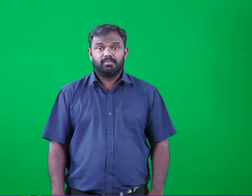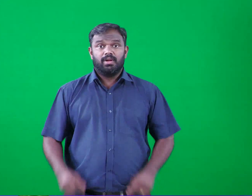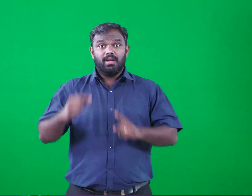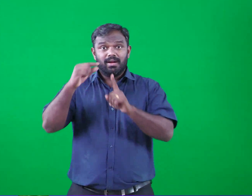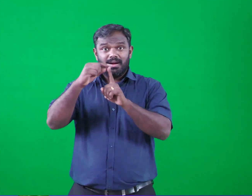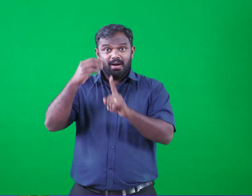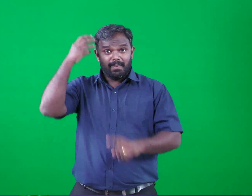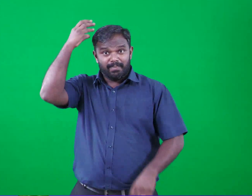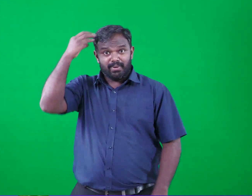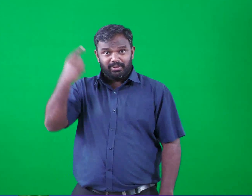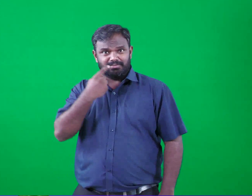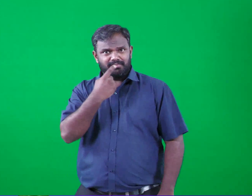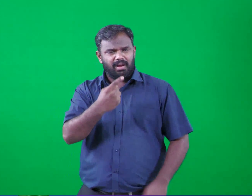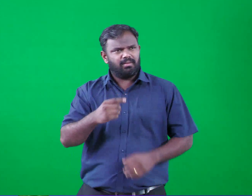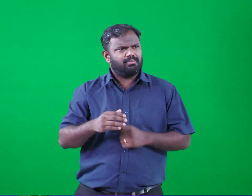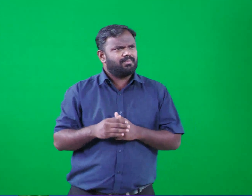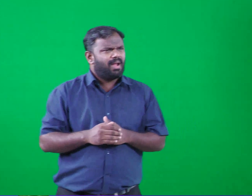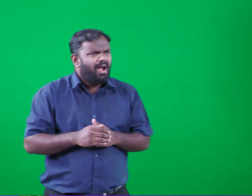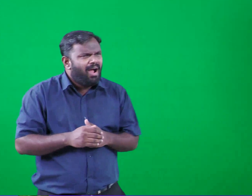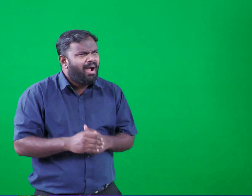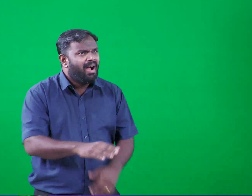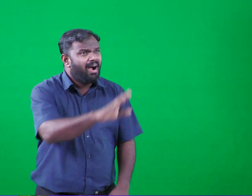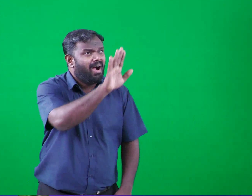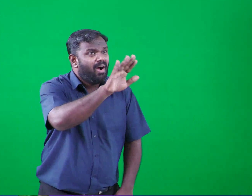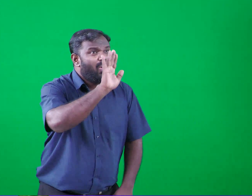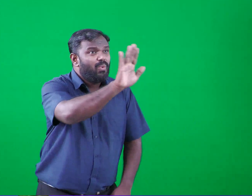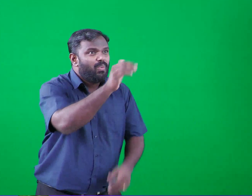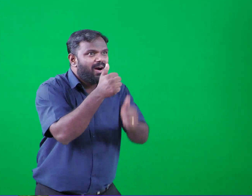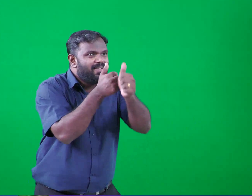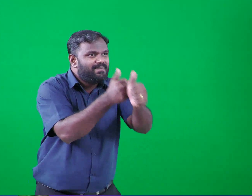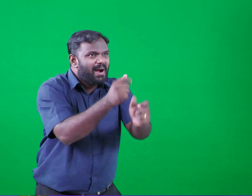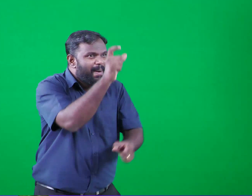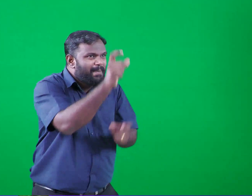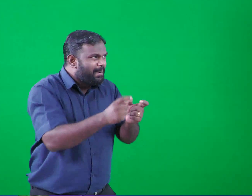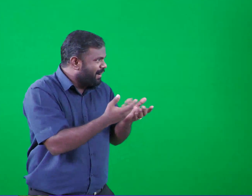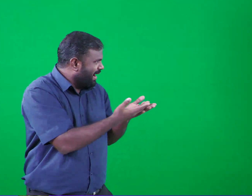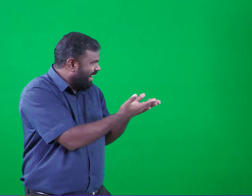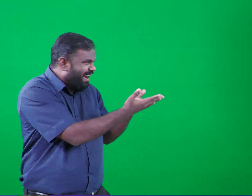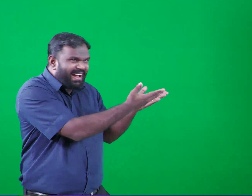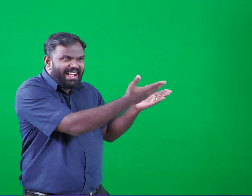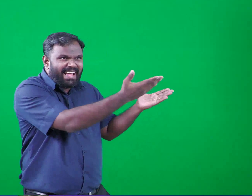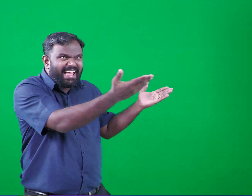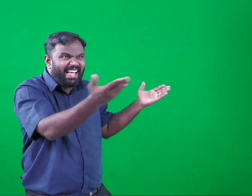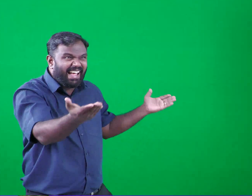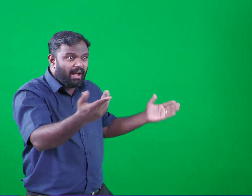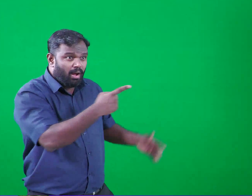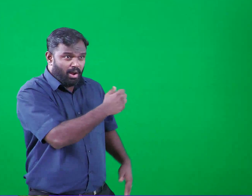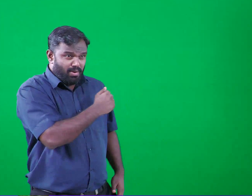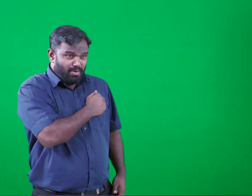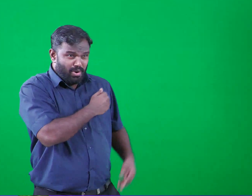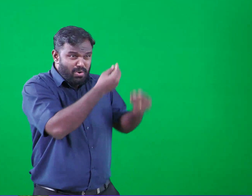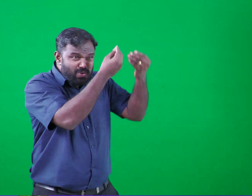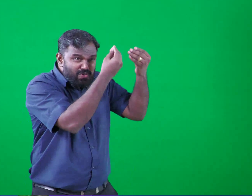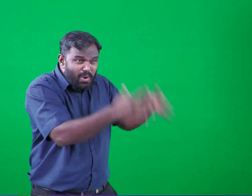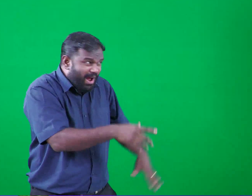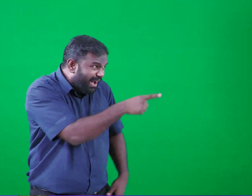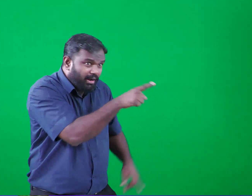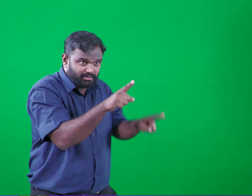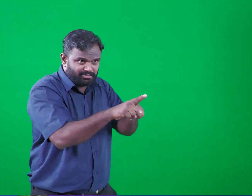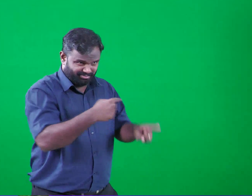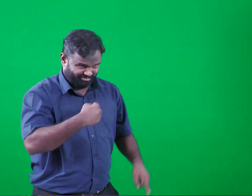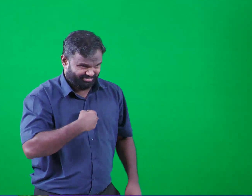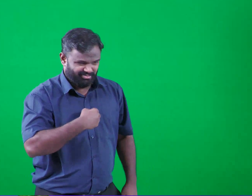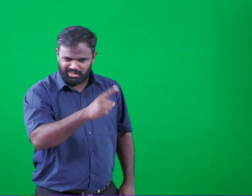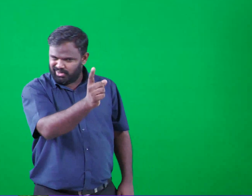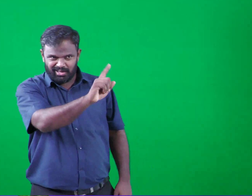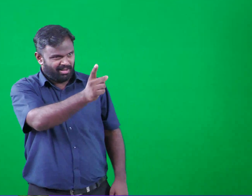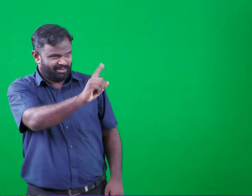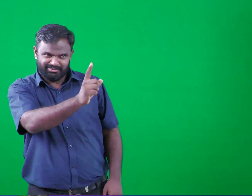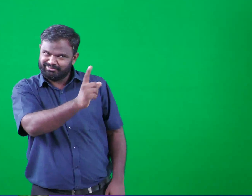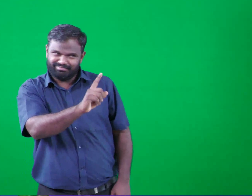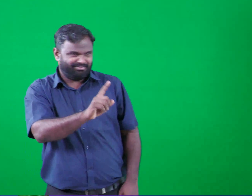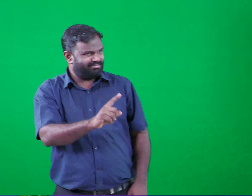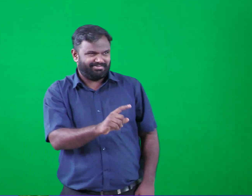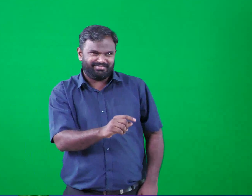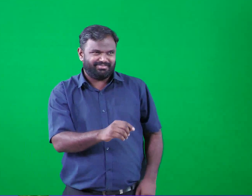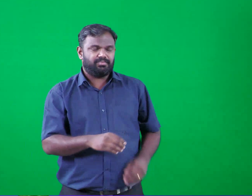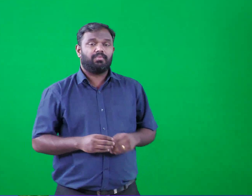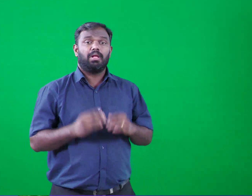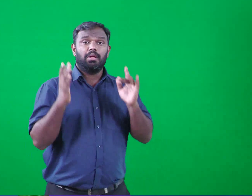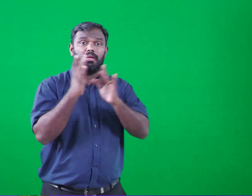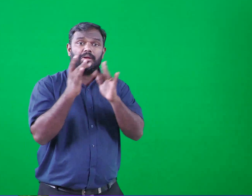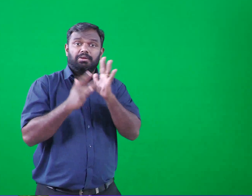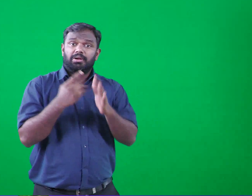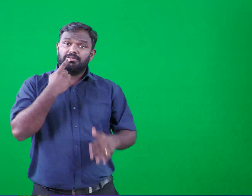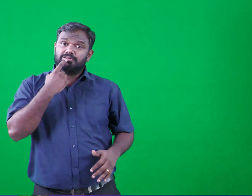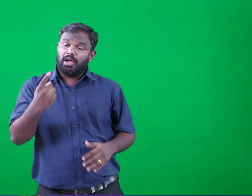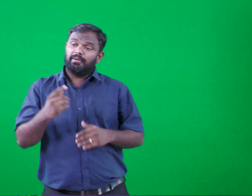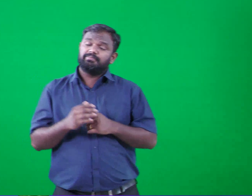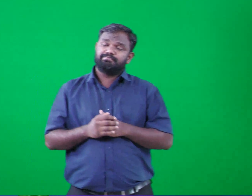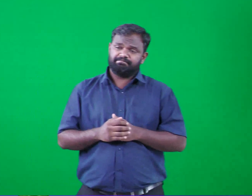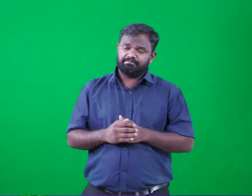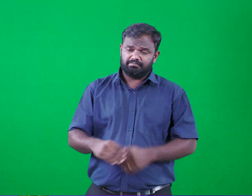Peter declared, "Even if all fall away, I never will."